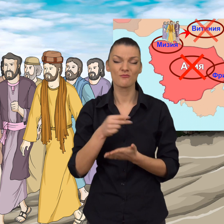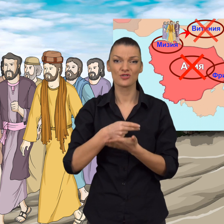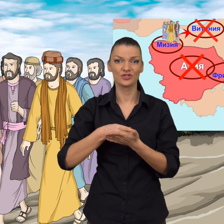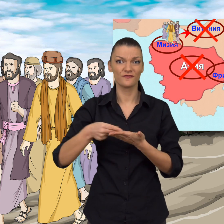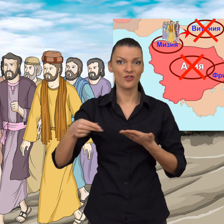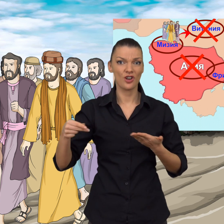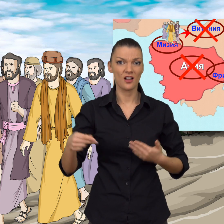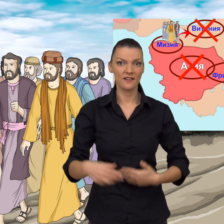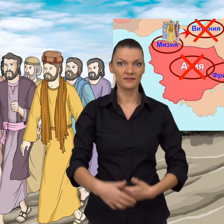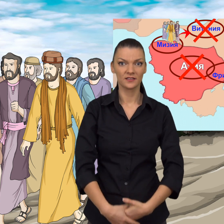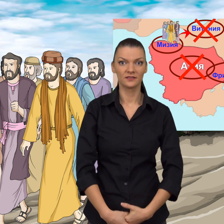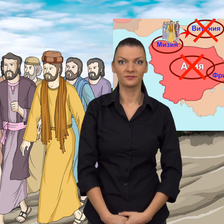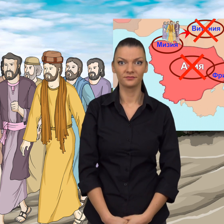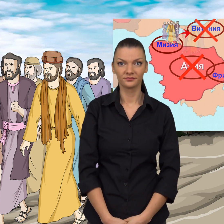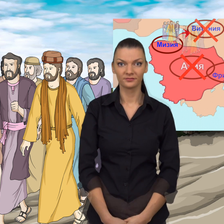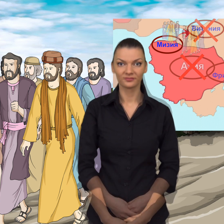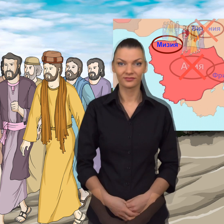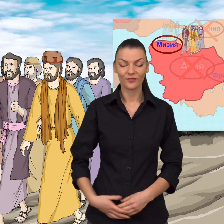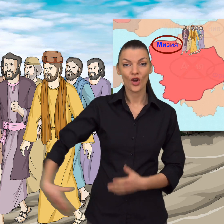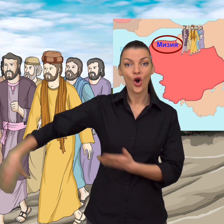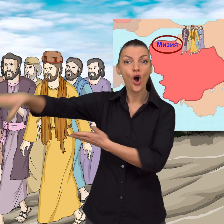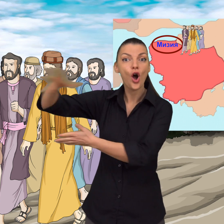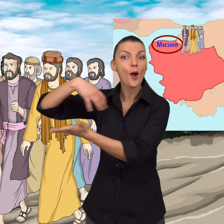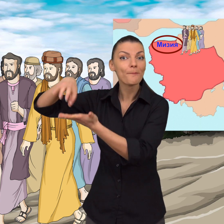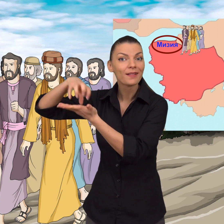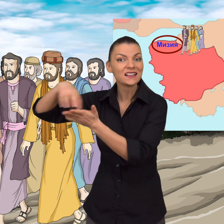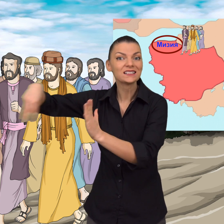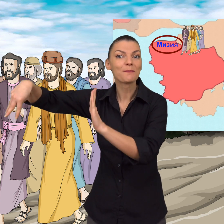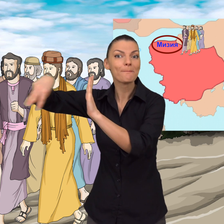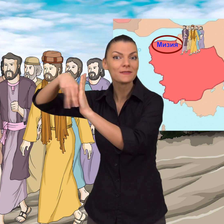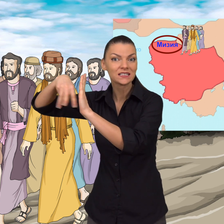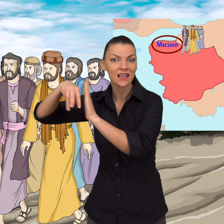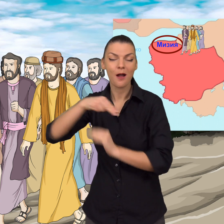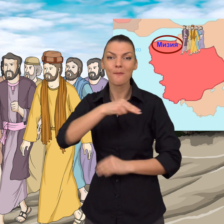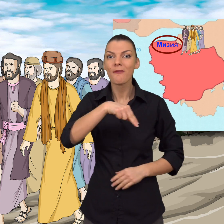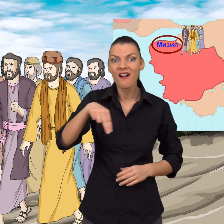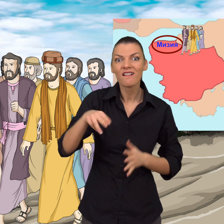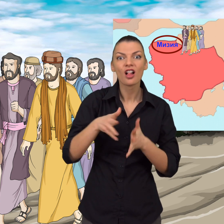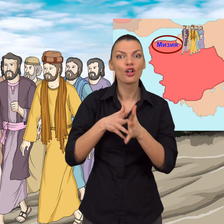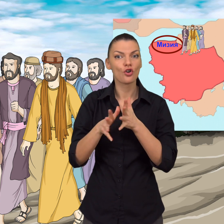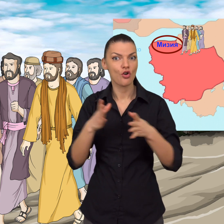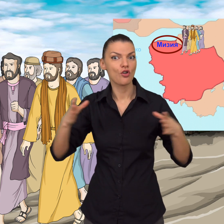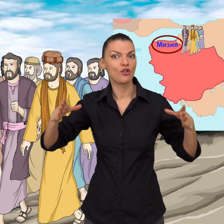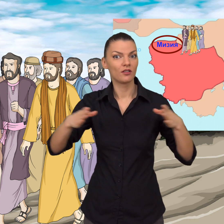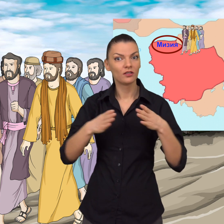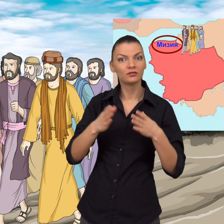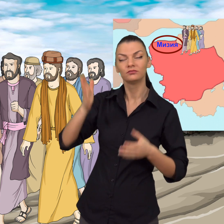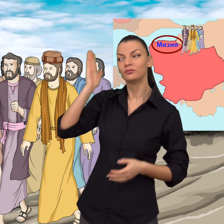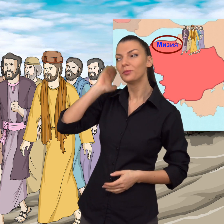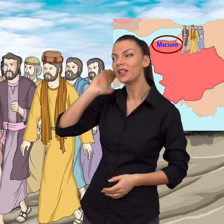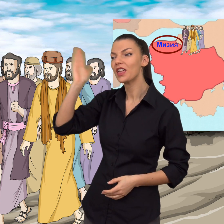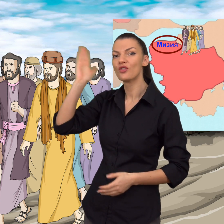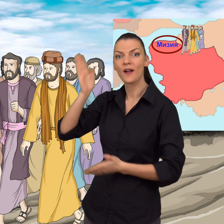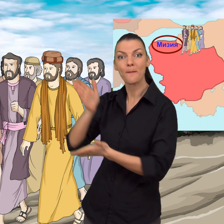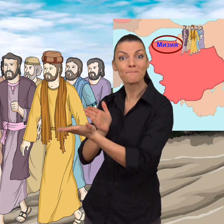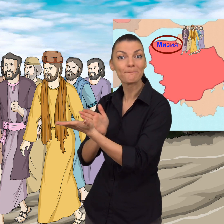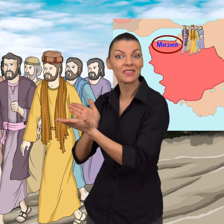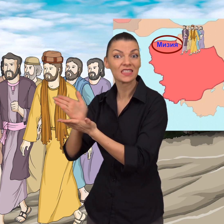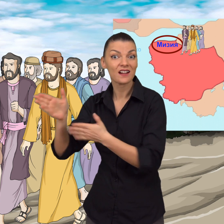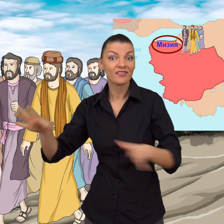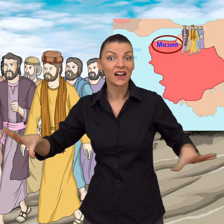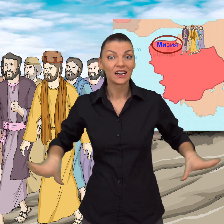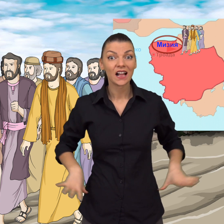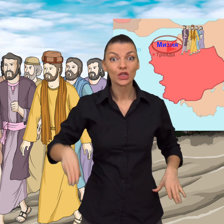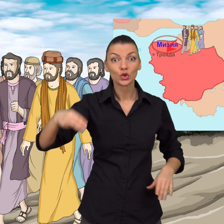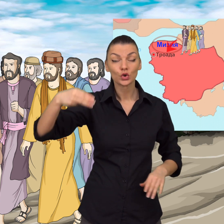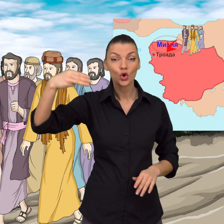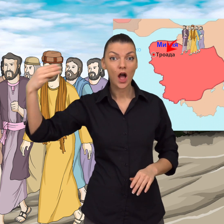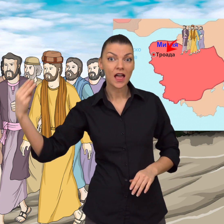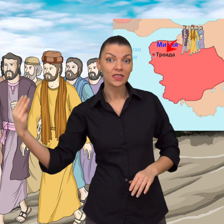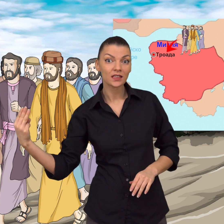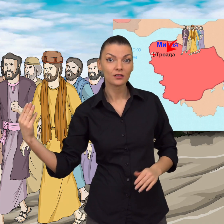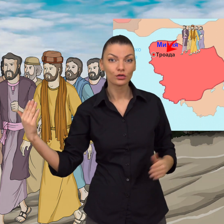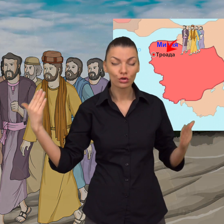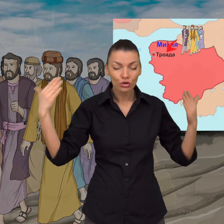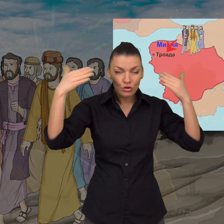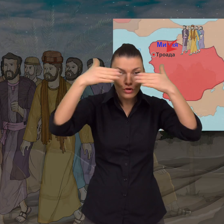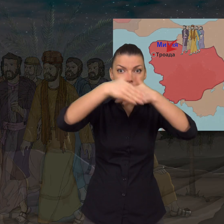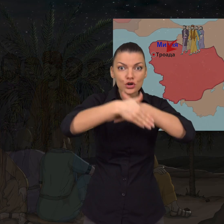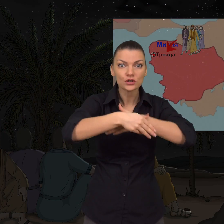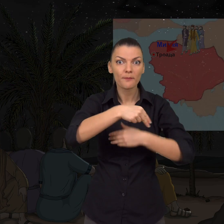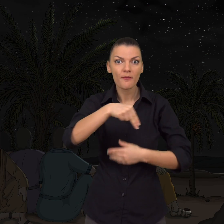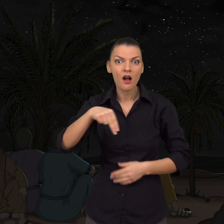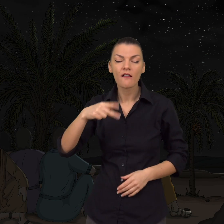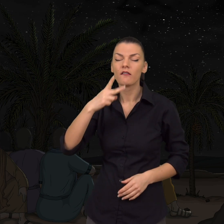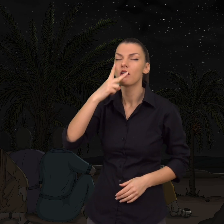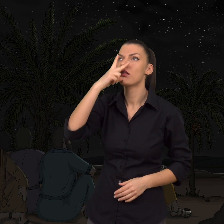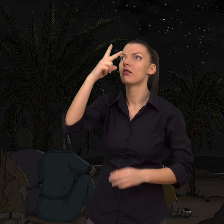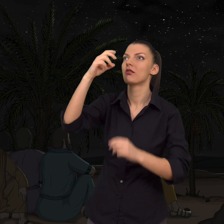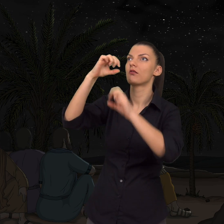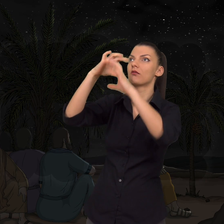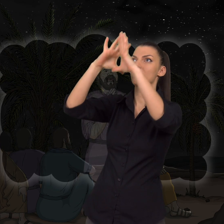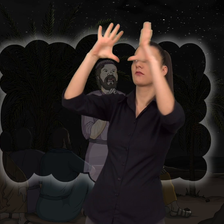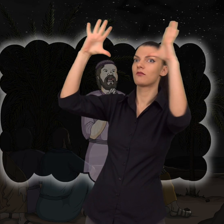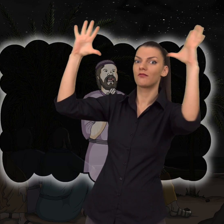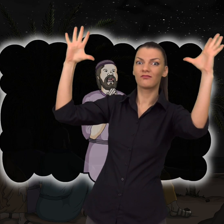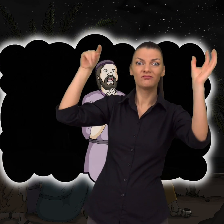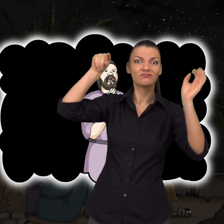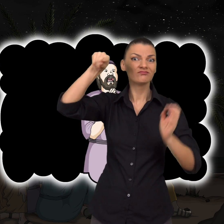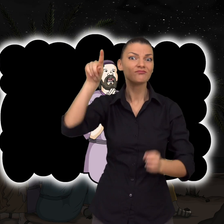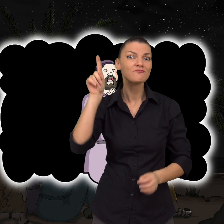So they passed by Mysia and went down to Troas.